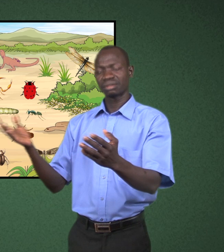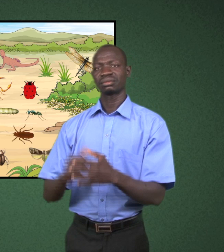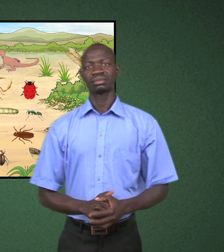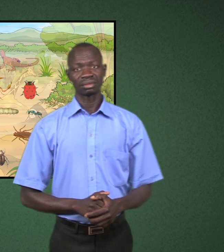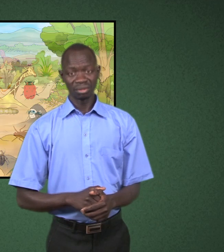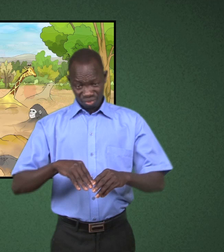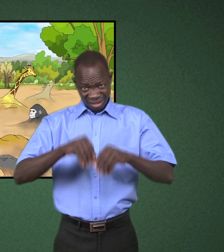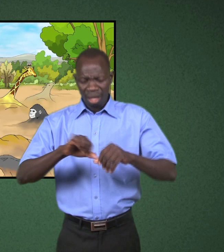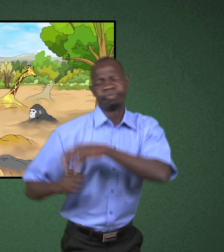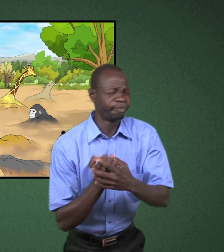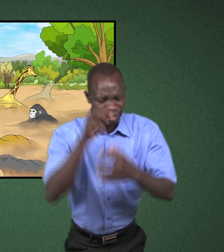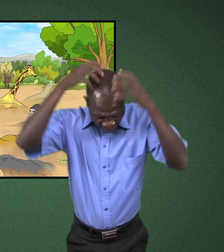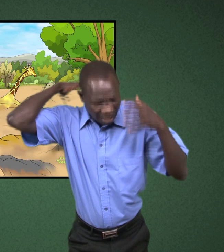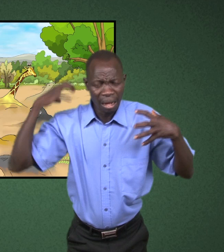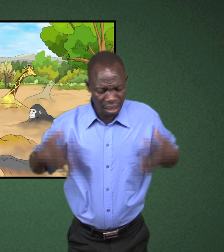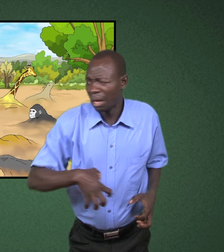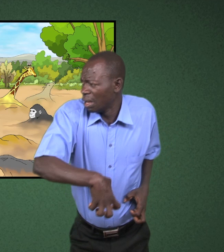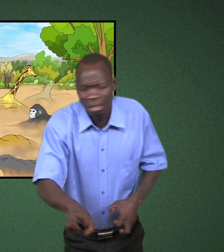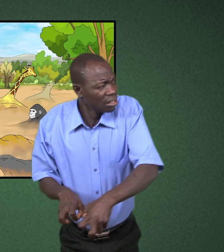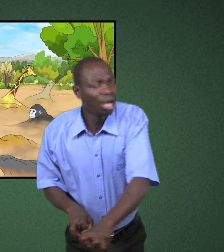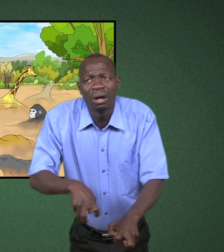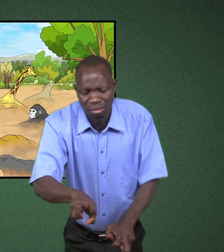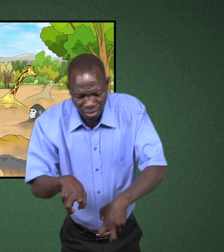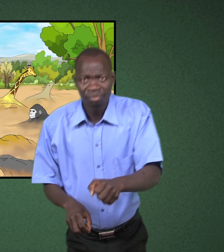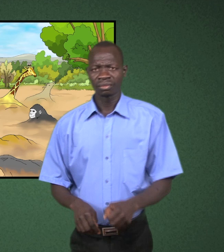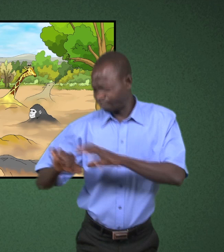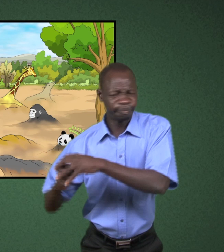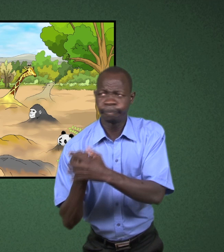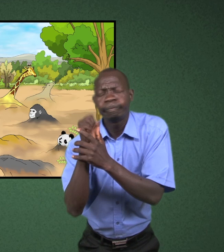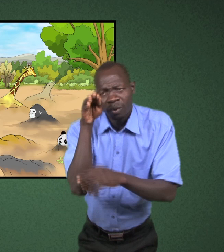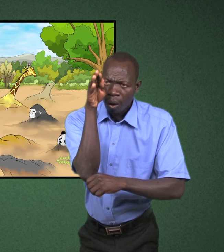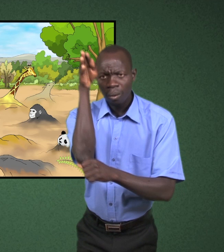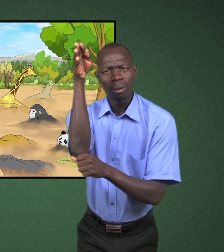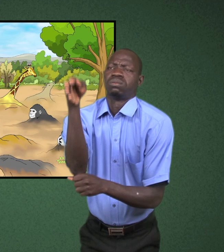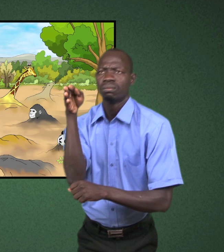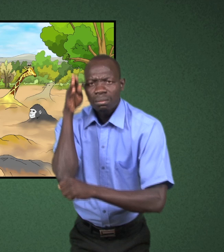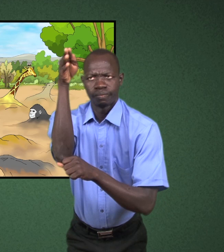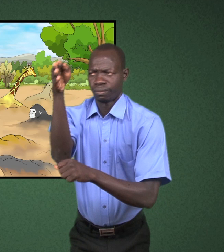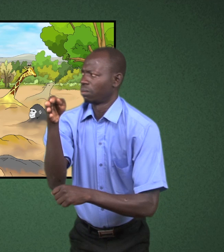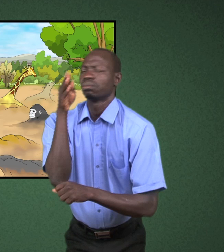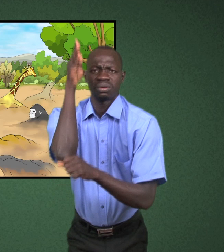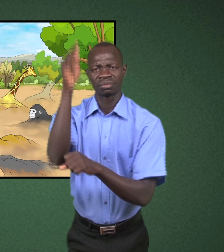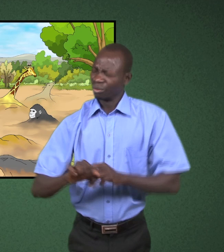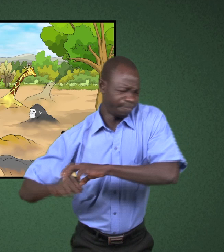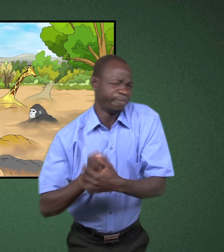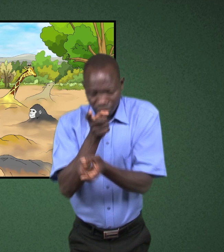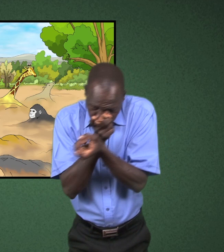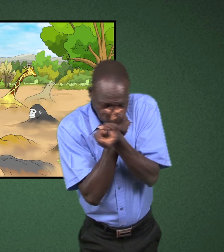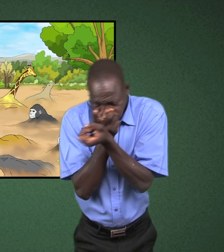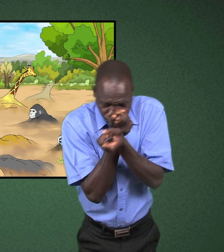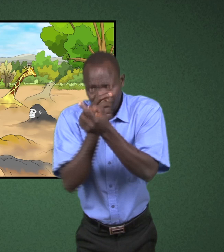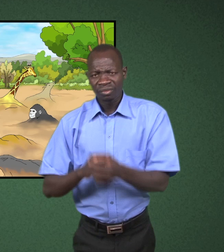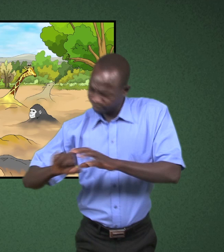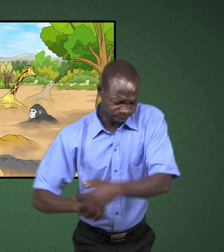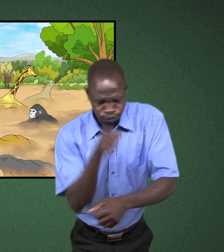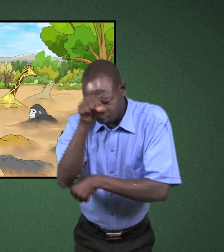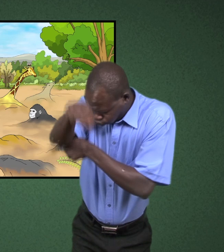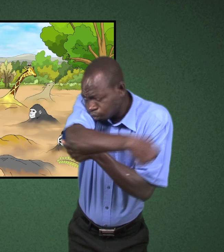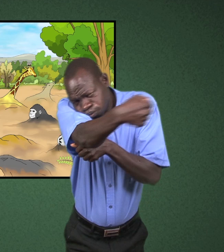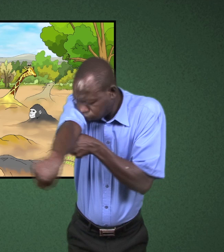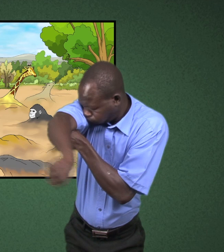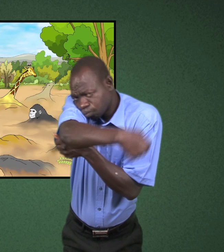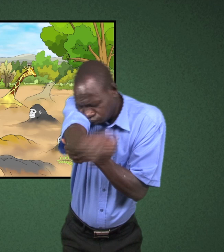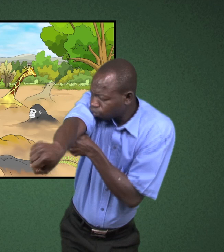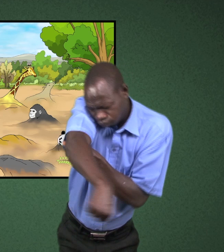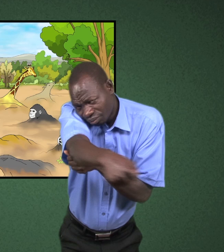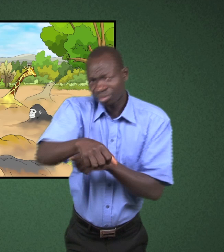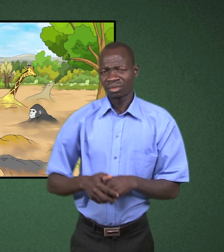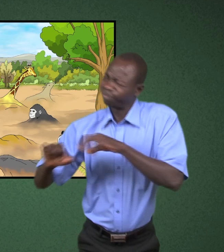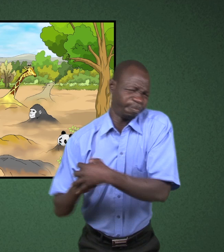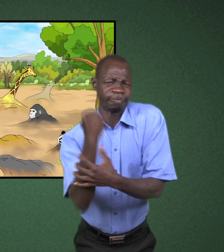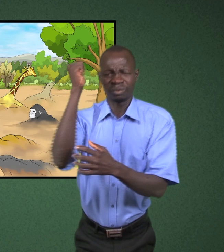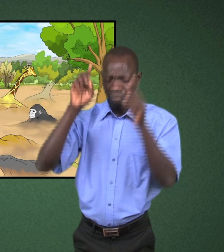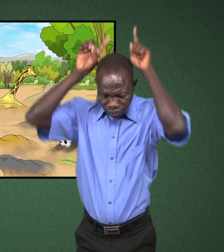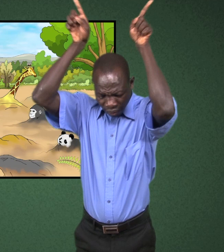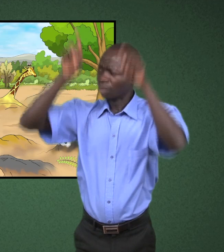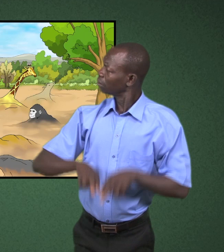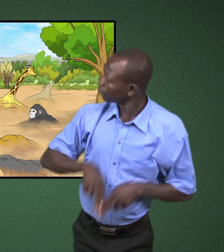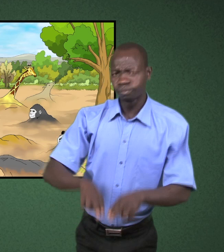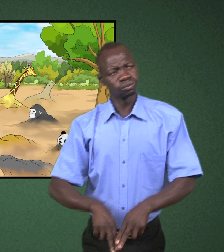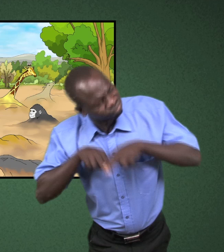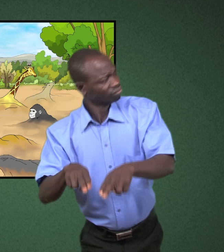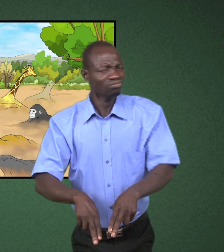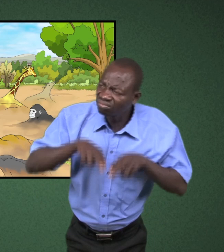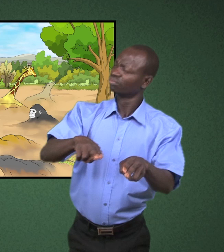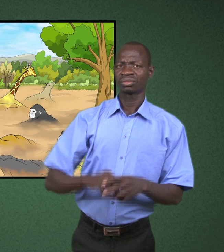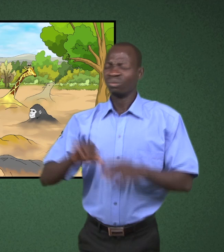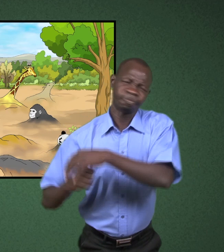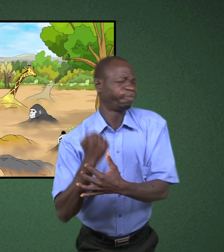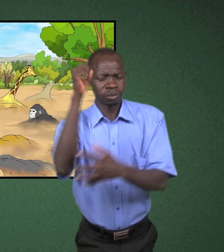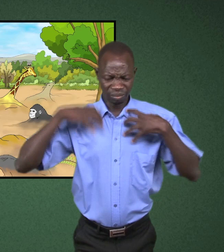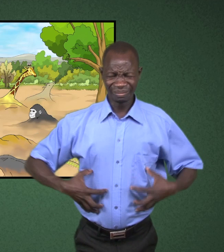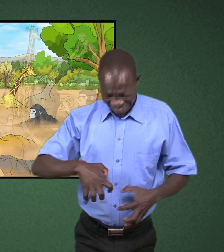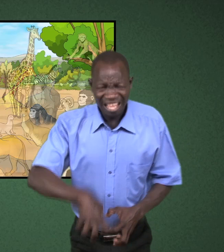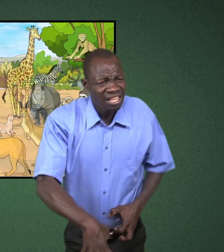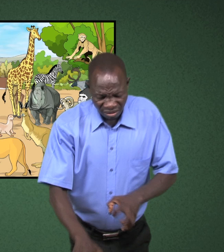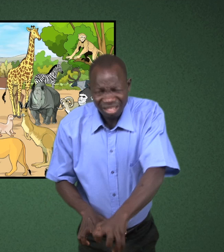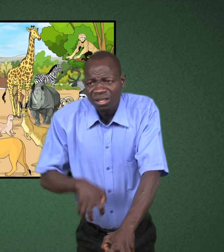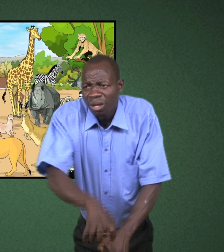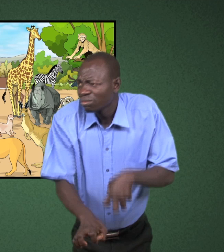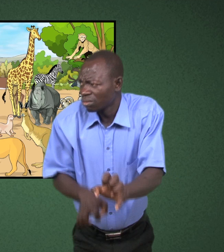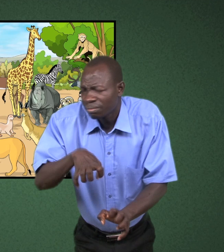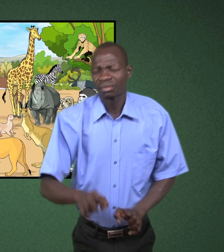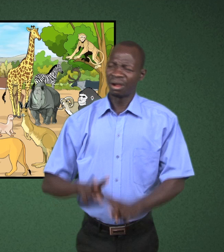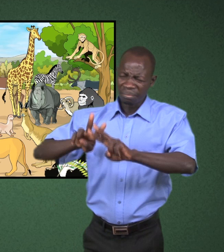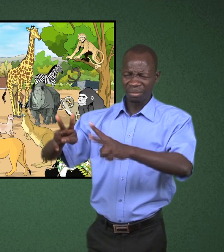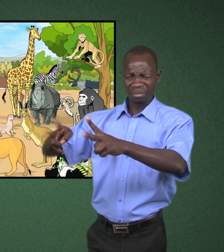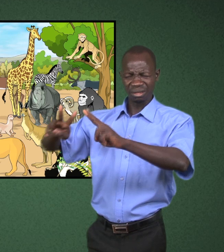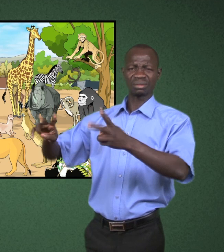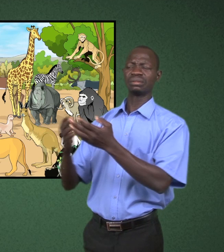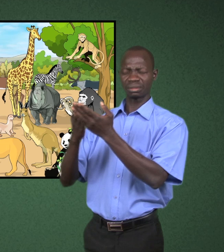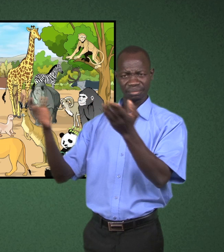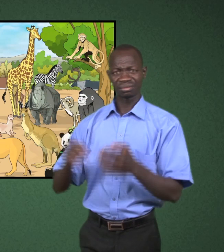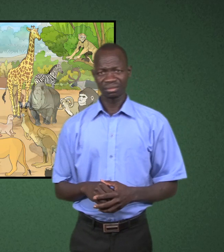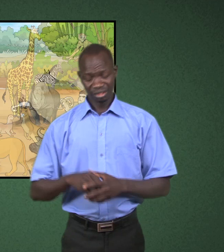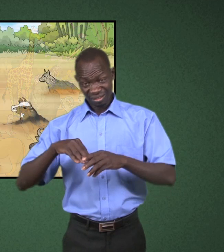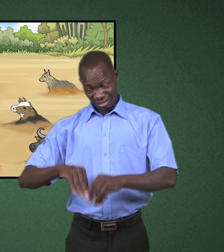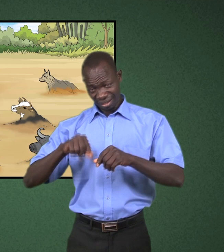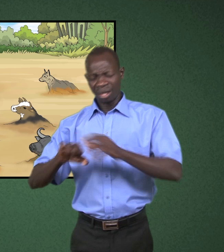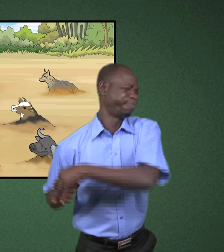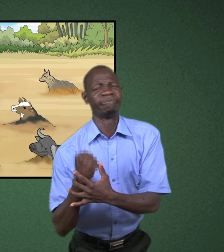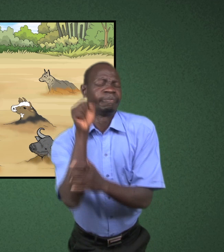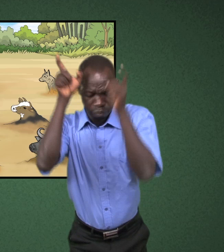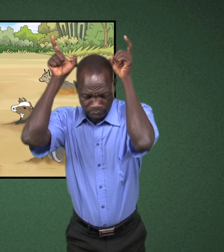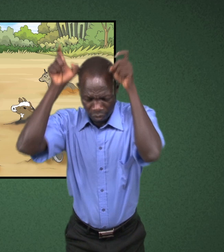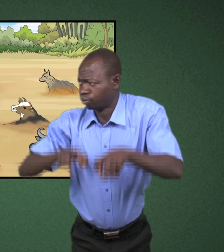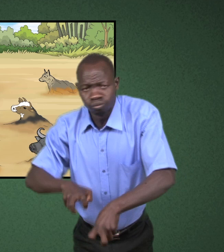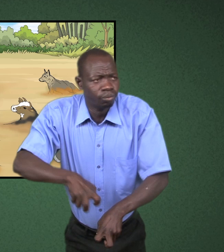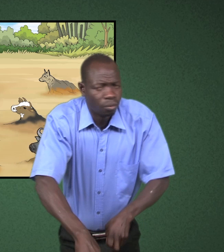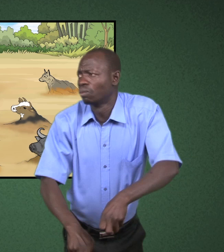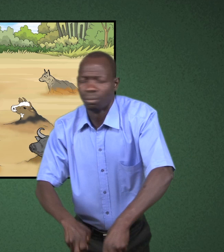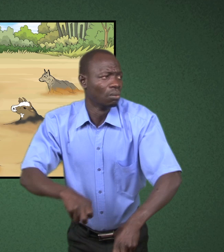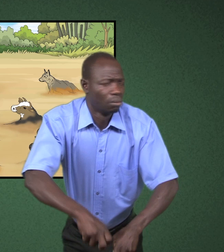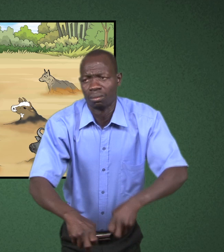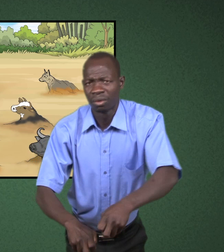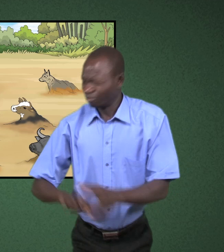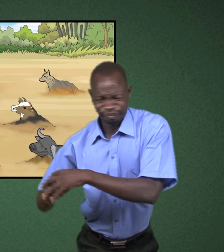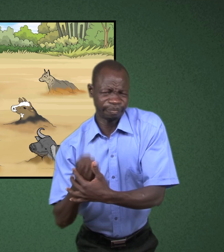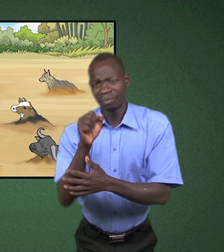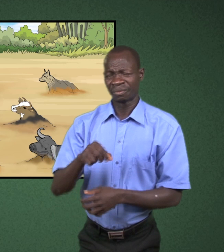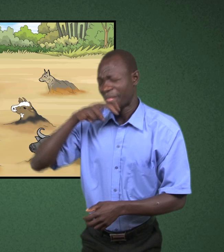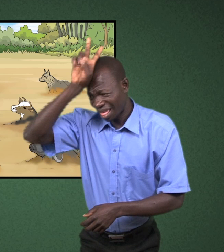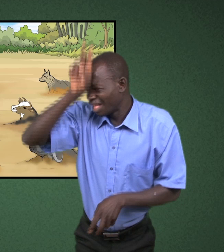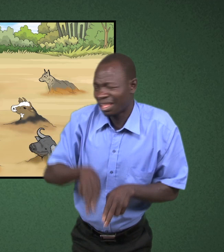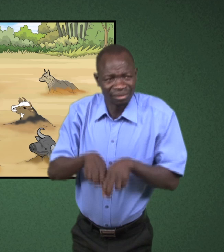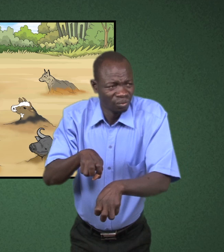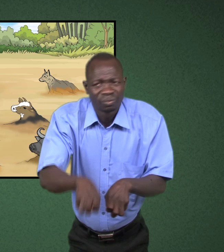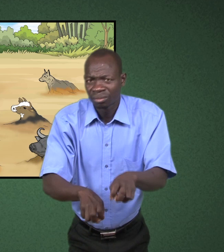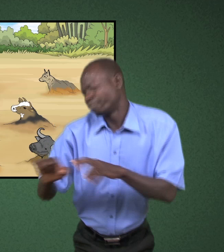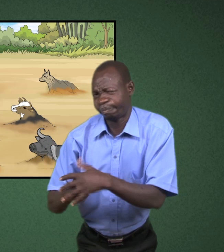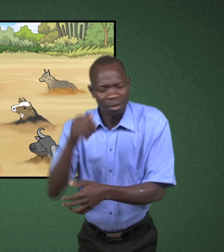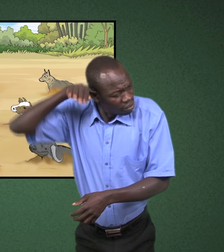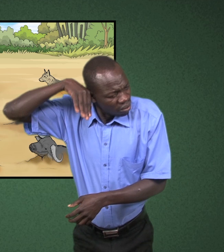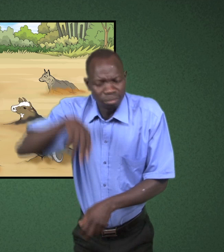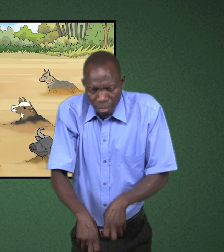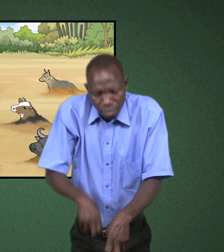God made the beasts of the earth according to their kinds, the livestock according to their kinds, and everything that crawls upon the earth according to its kind.